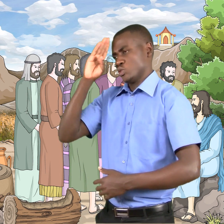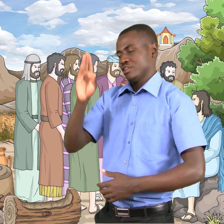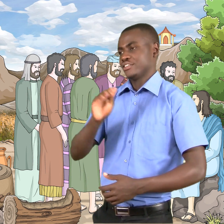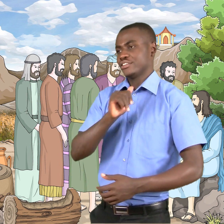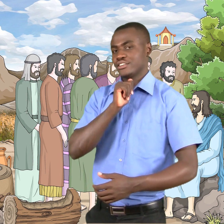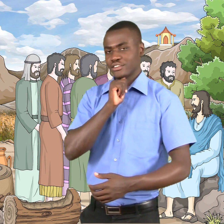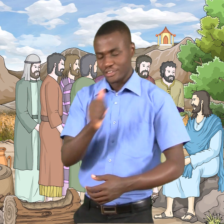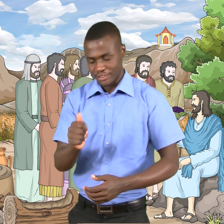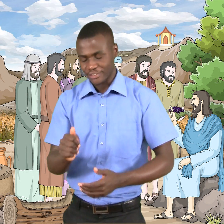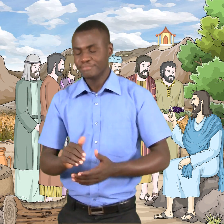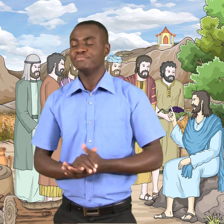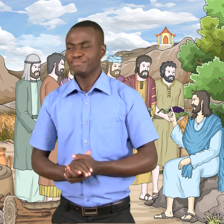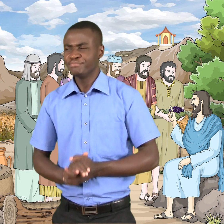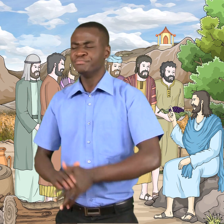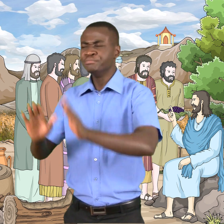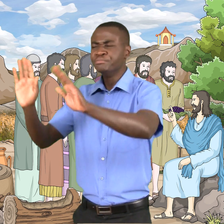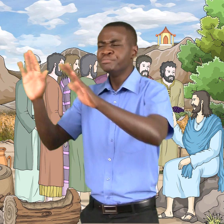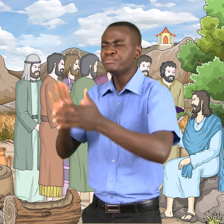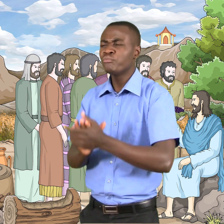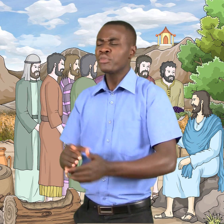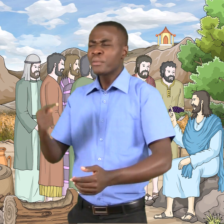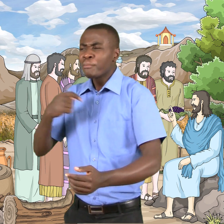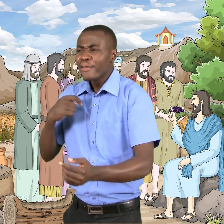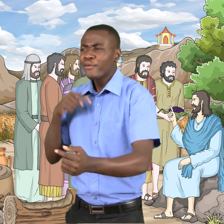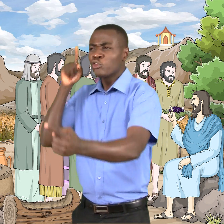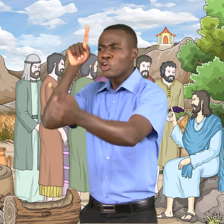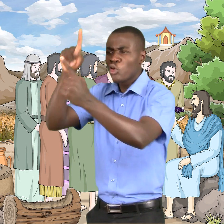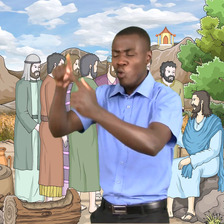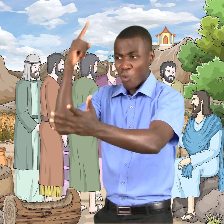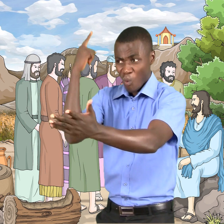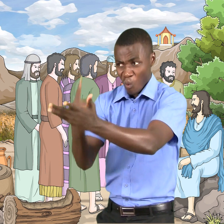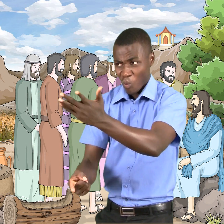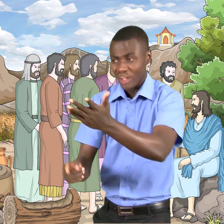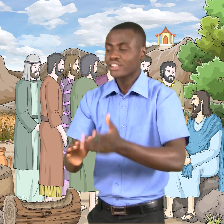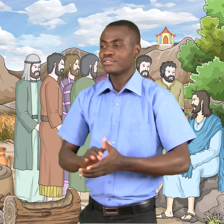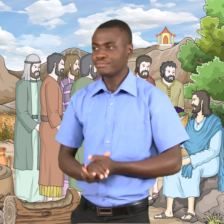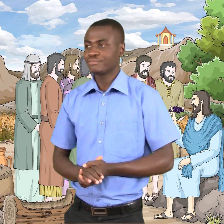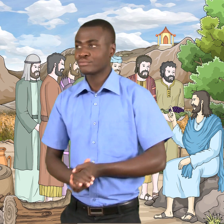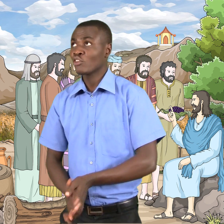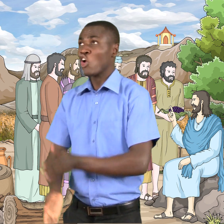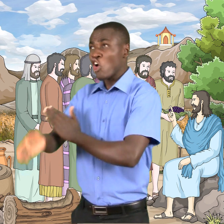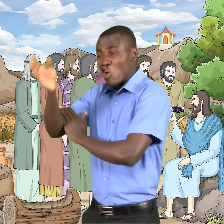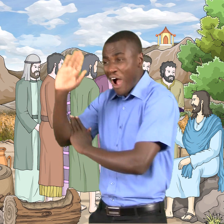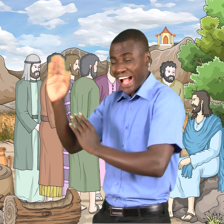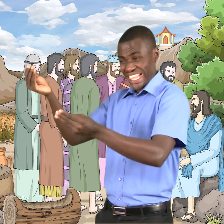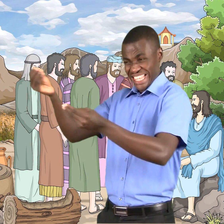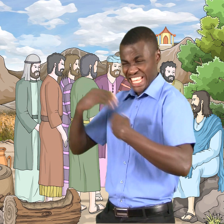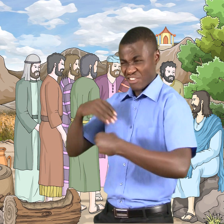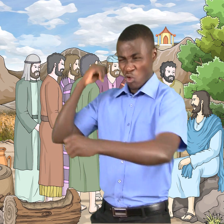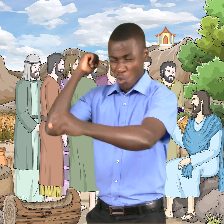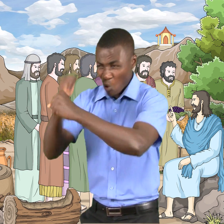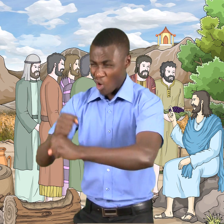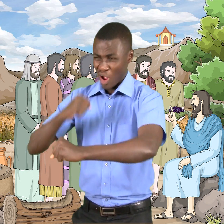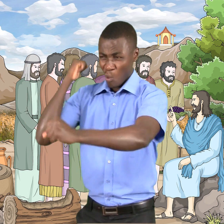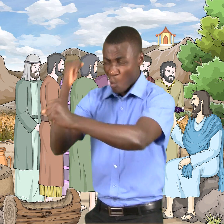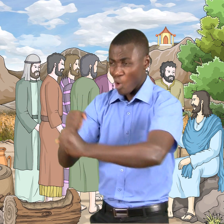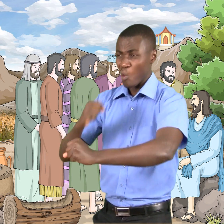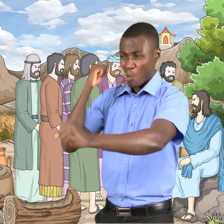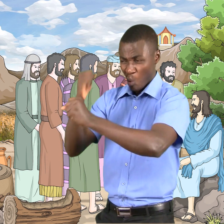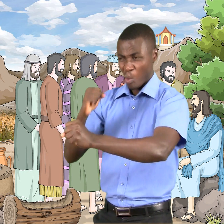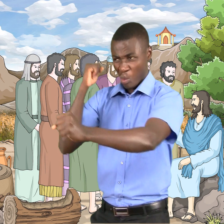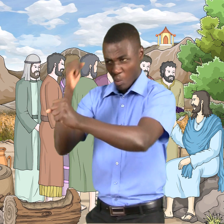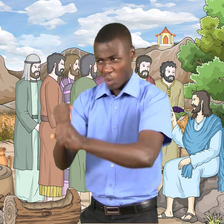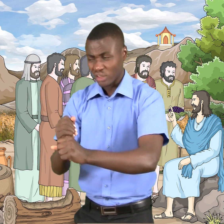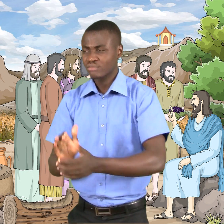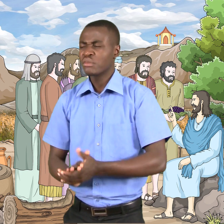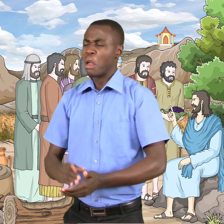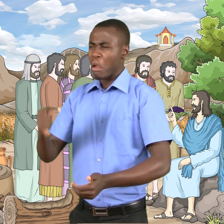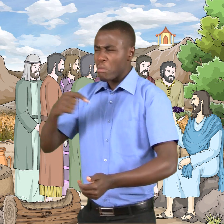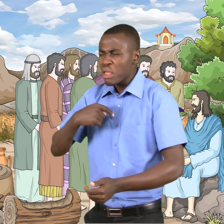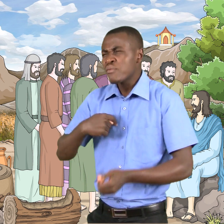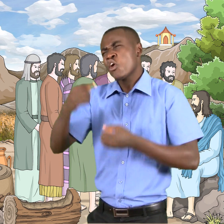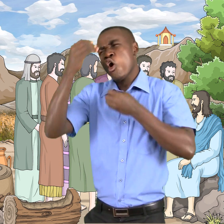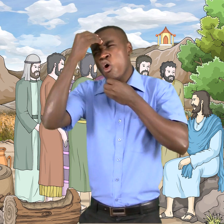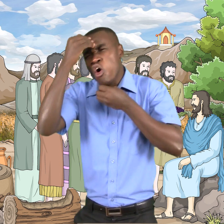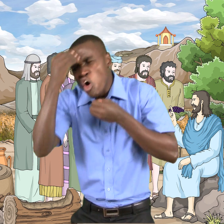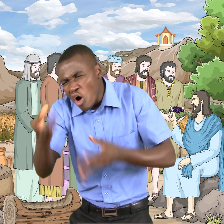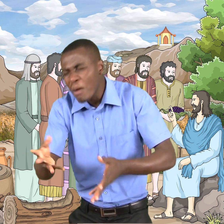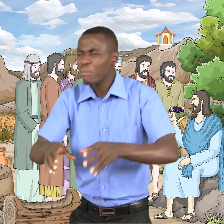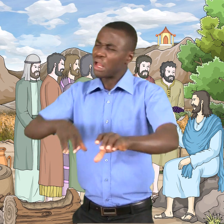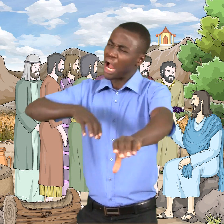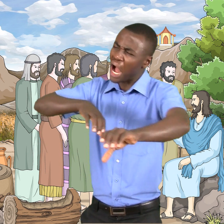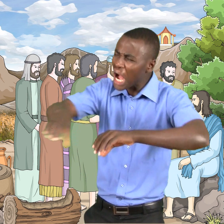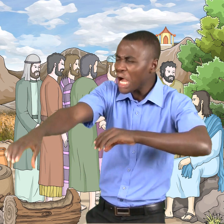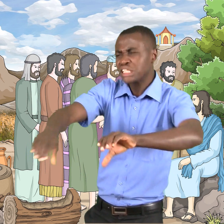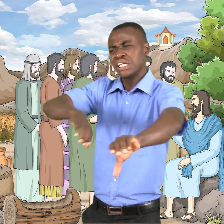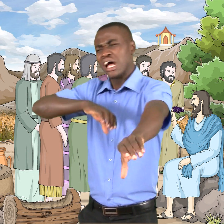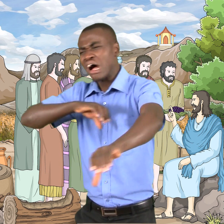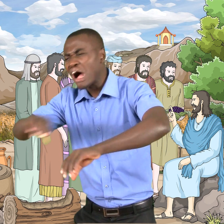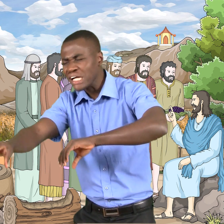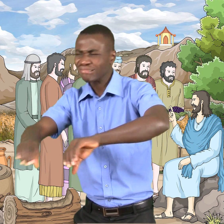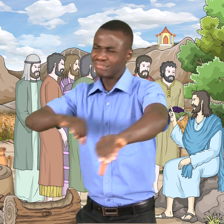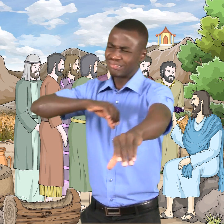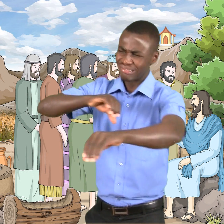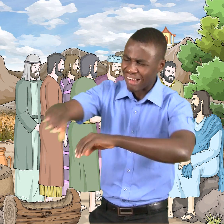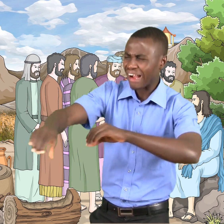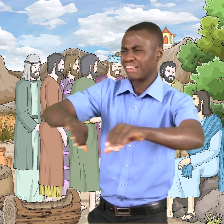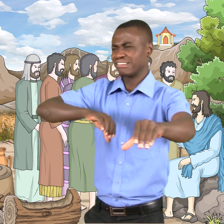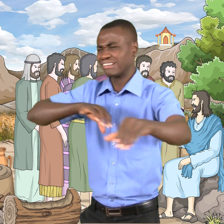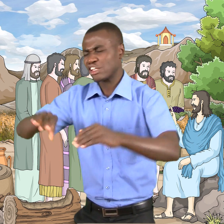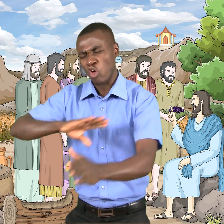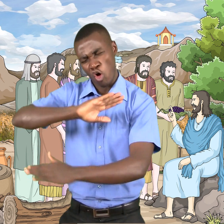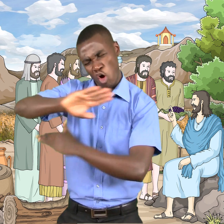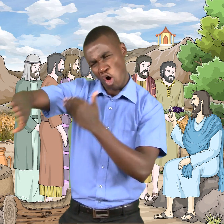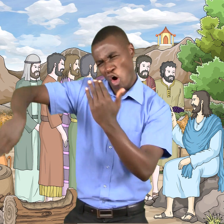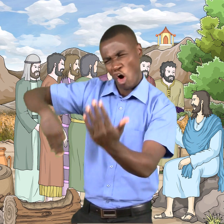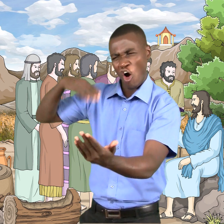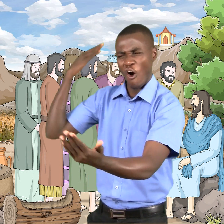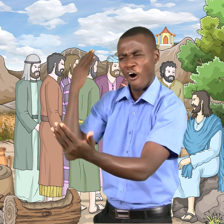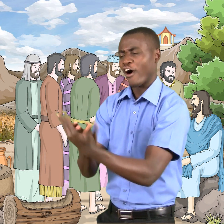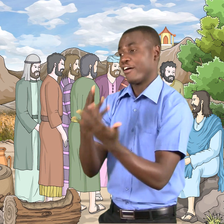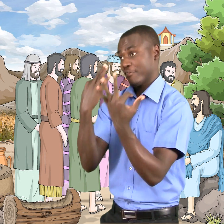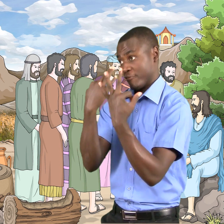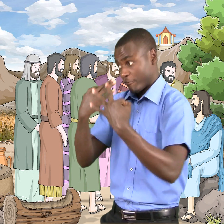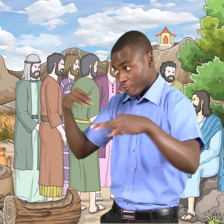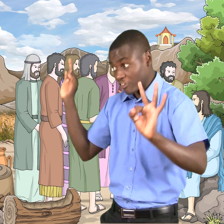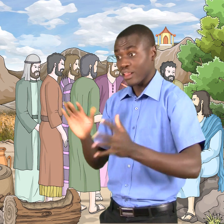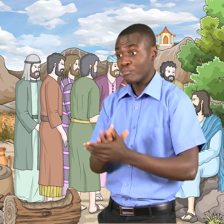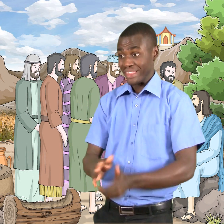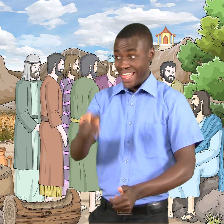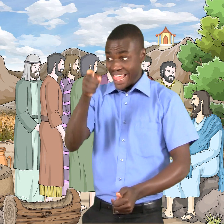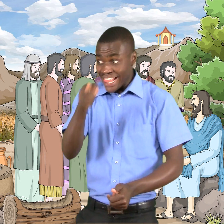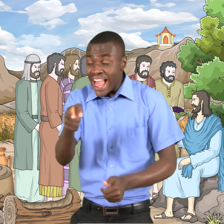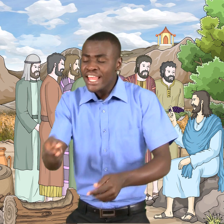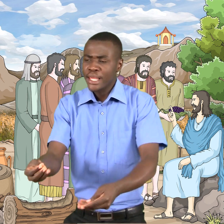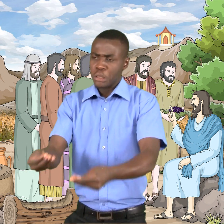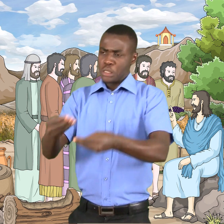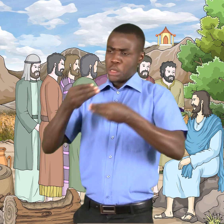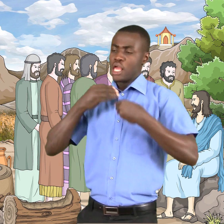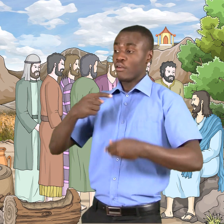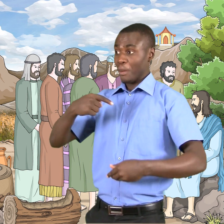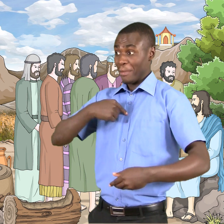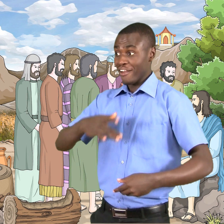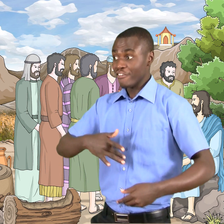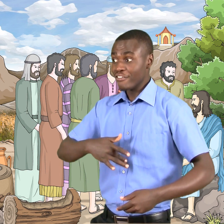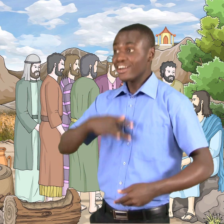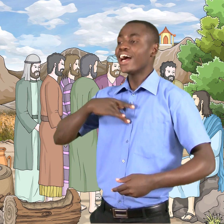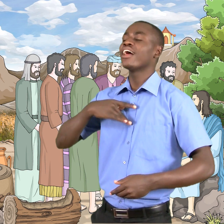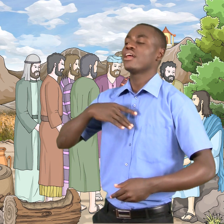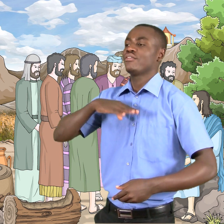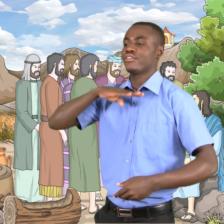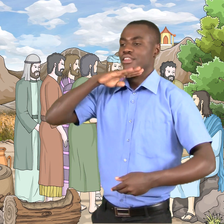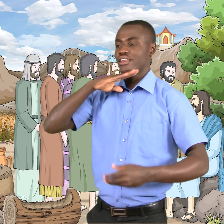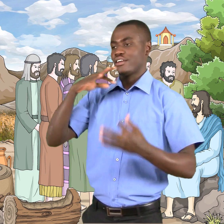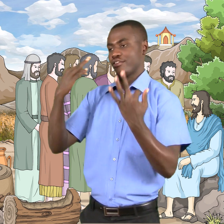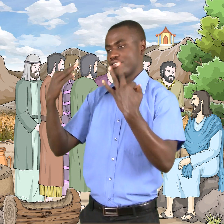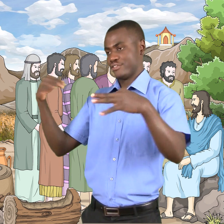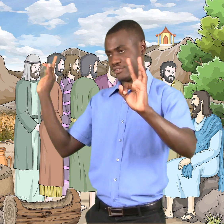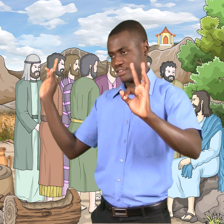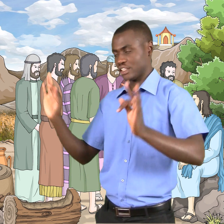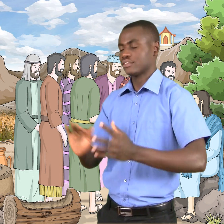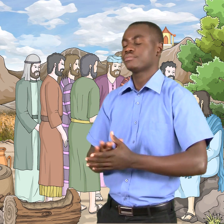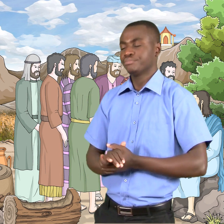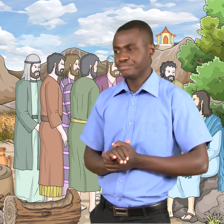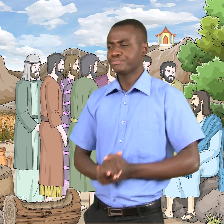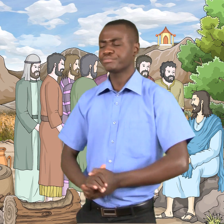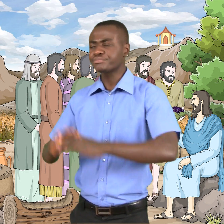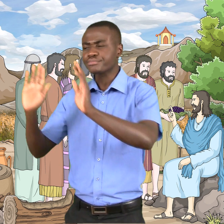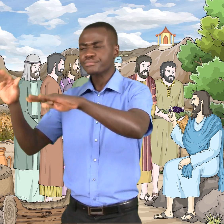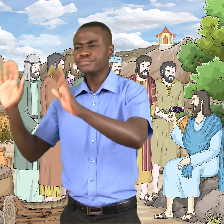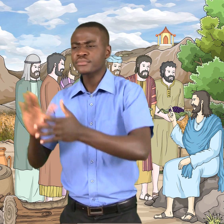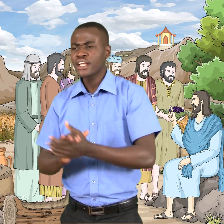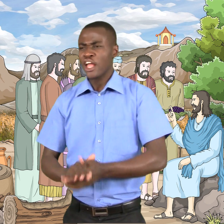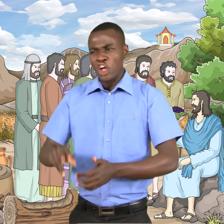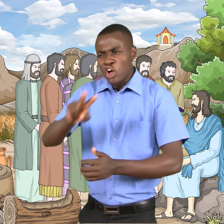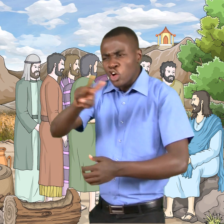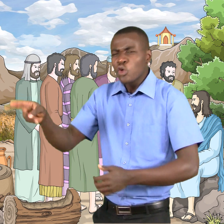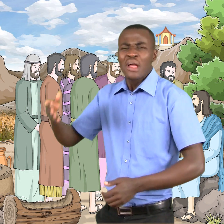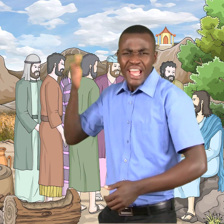Jesus explained, “My food is to do the will of Him who sent Me and to finish His work.